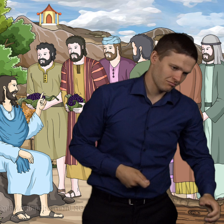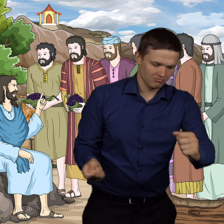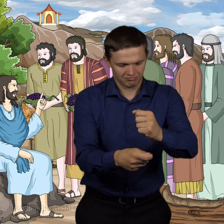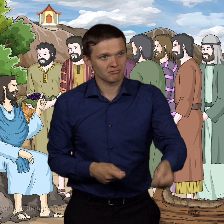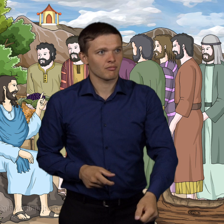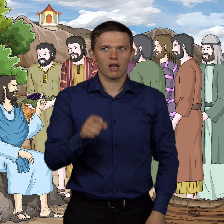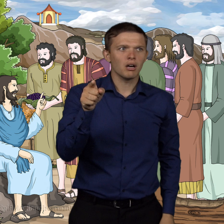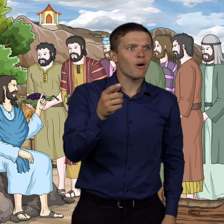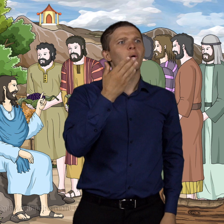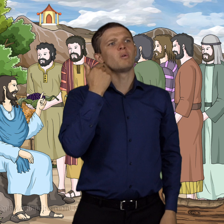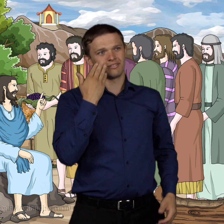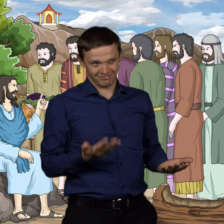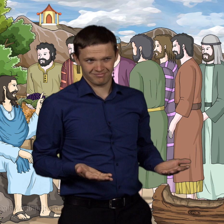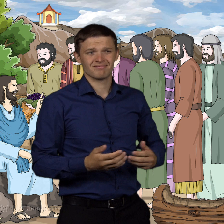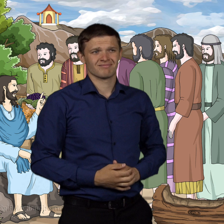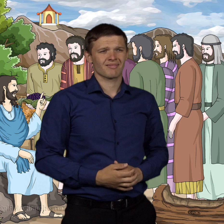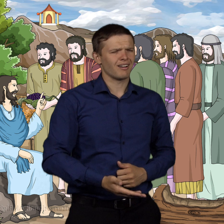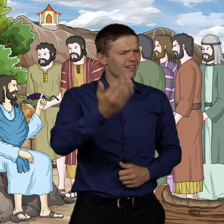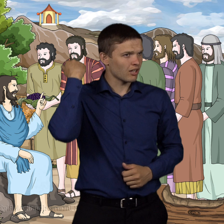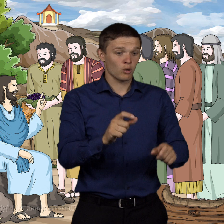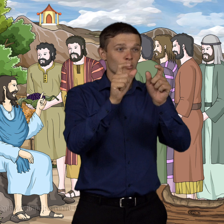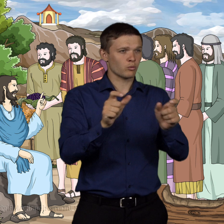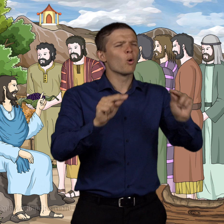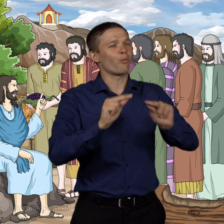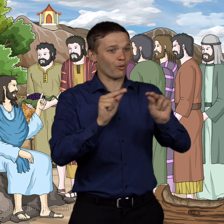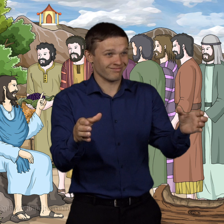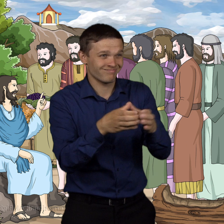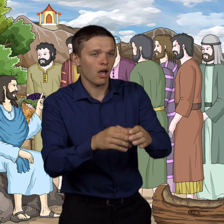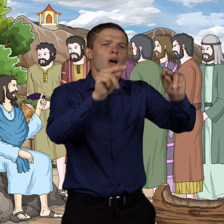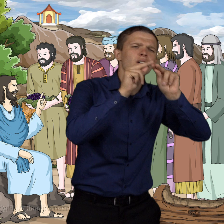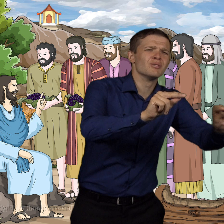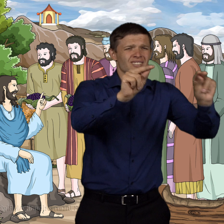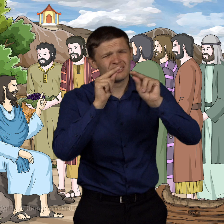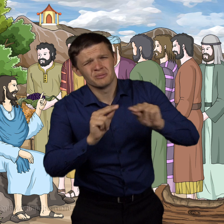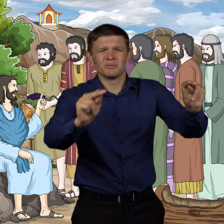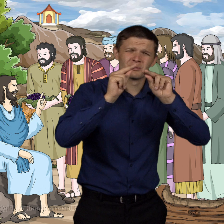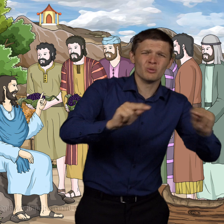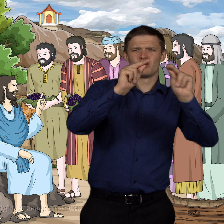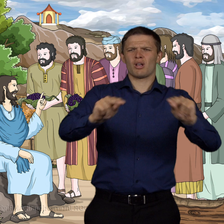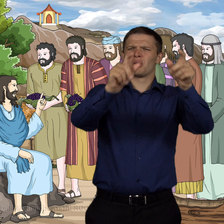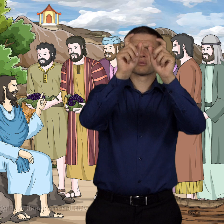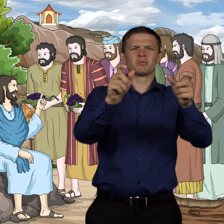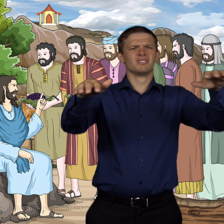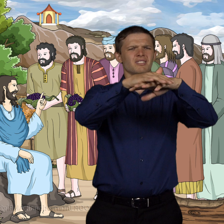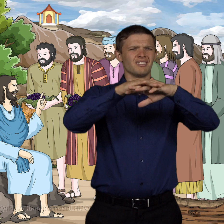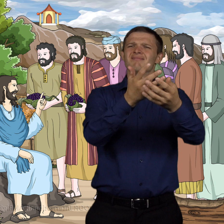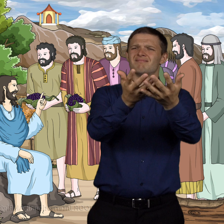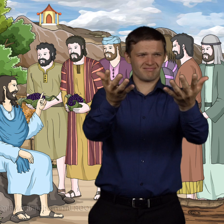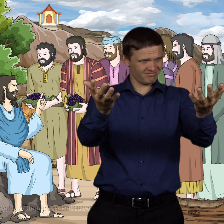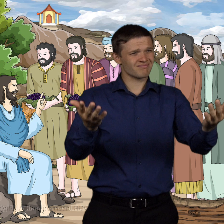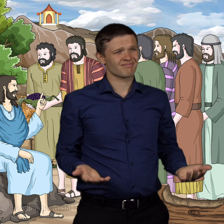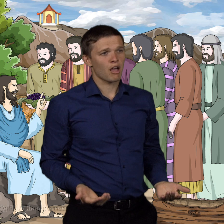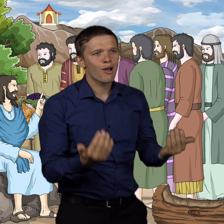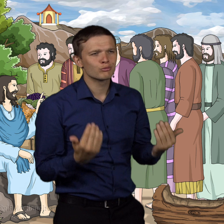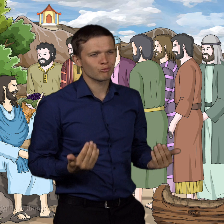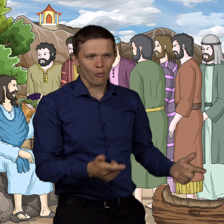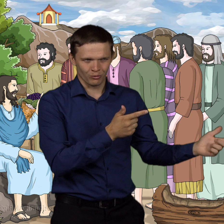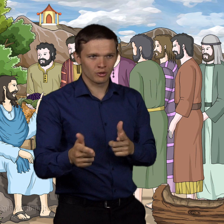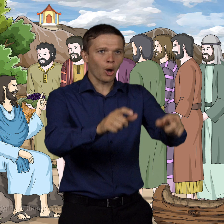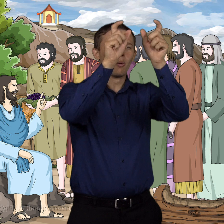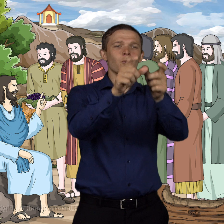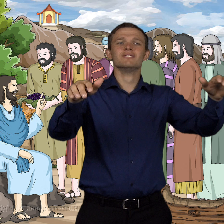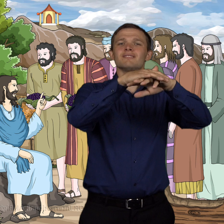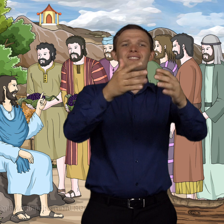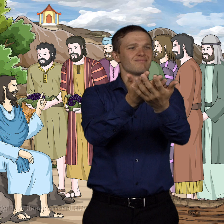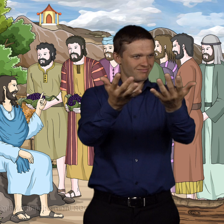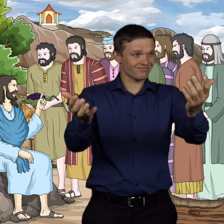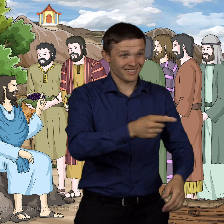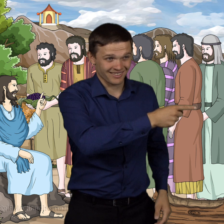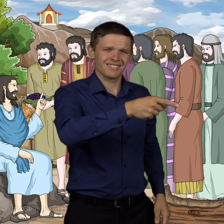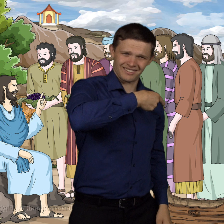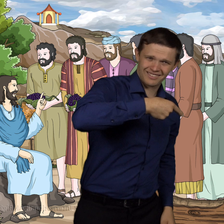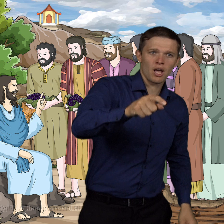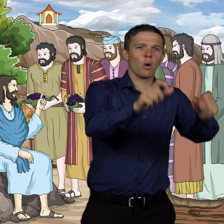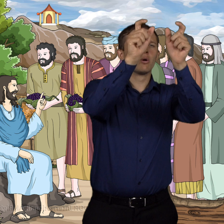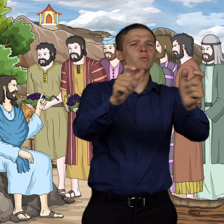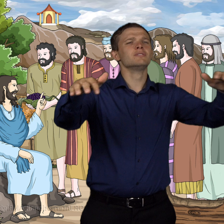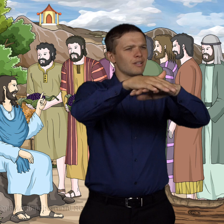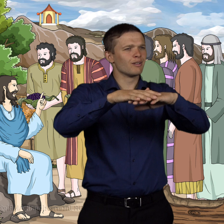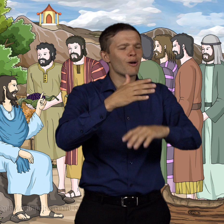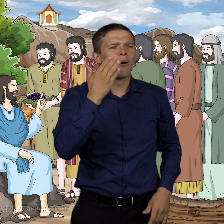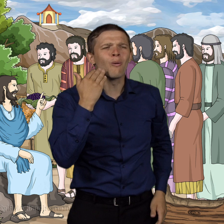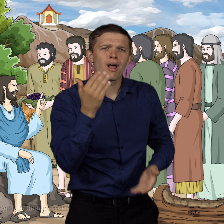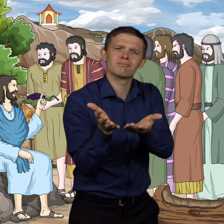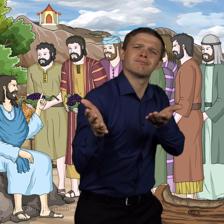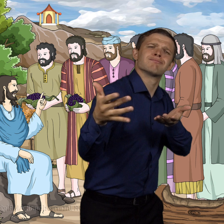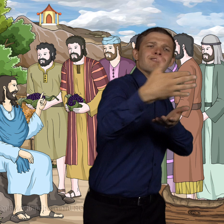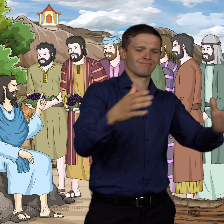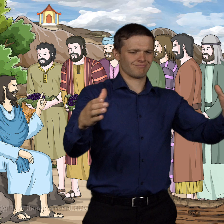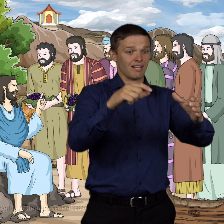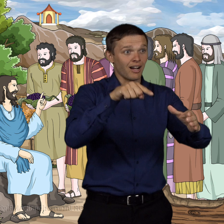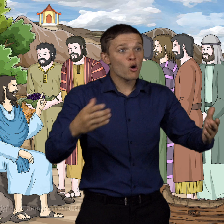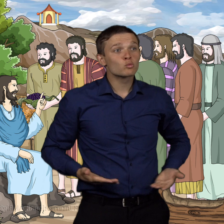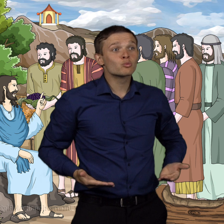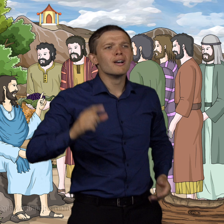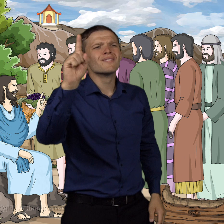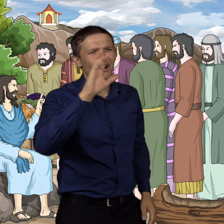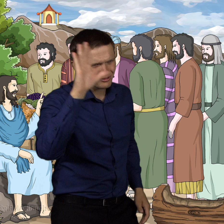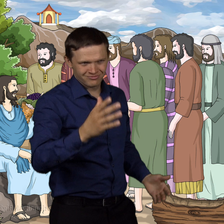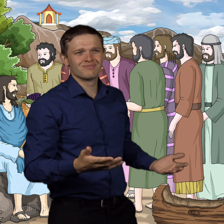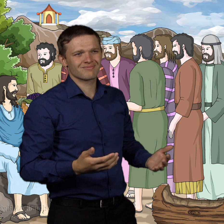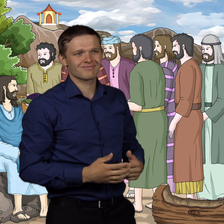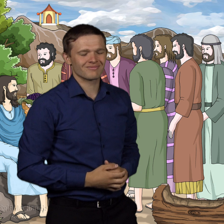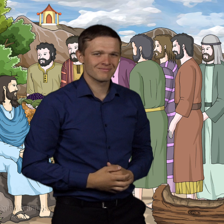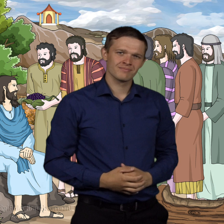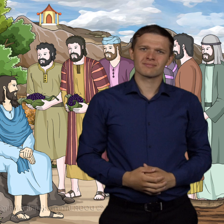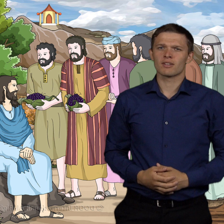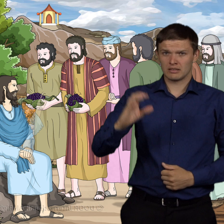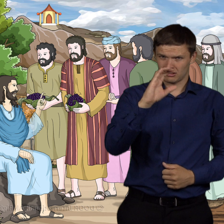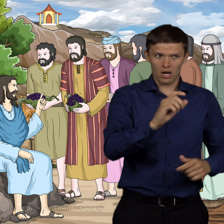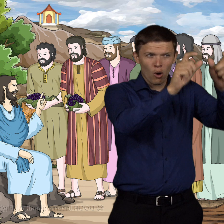Many of the Samaritans from that town believed in Jesus because of the woman’s testimony, “He told me everything I ever did.”